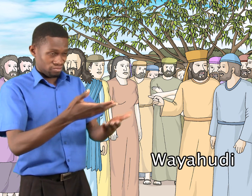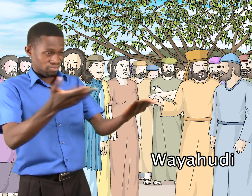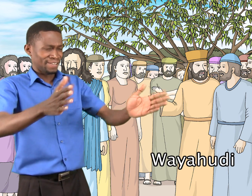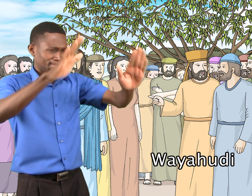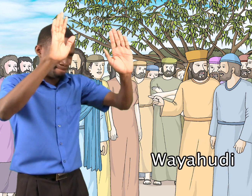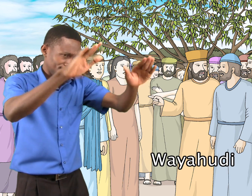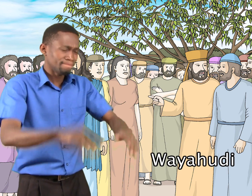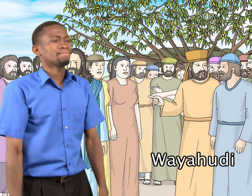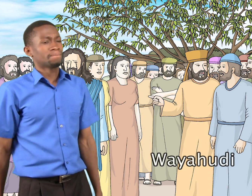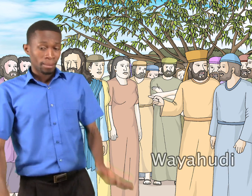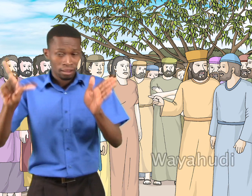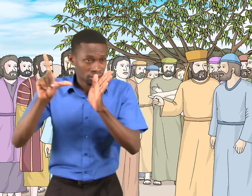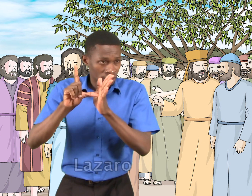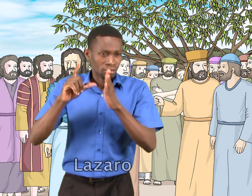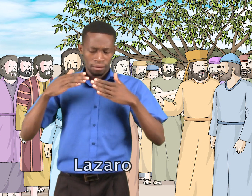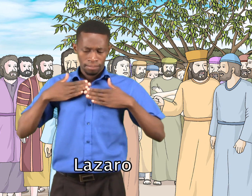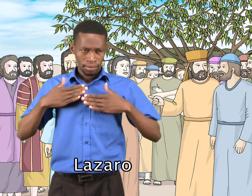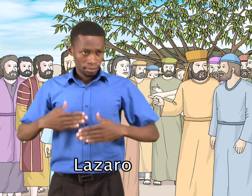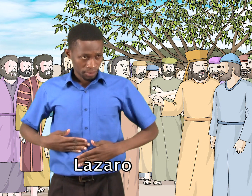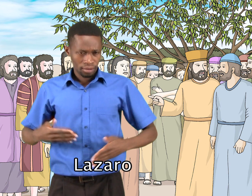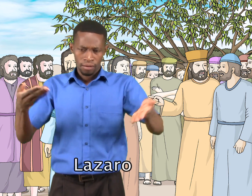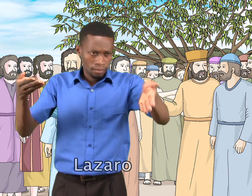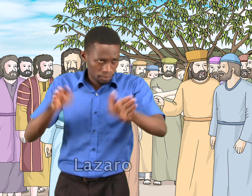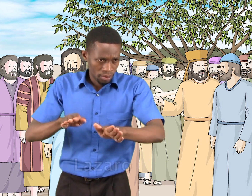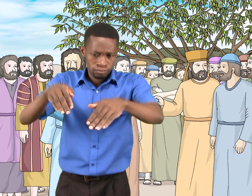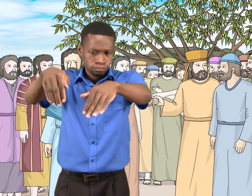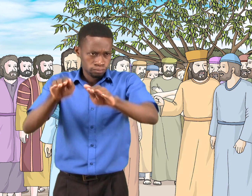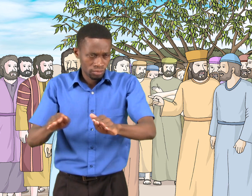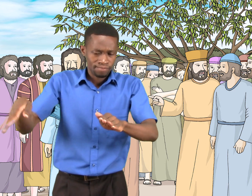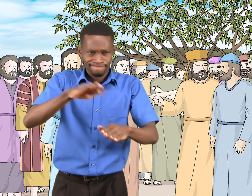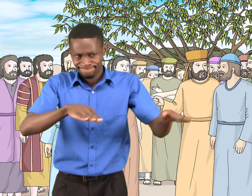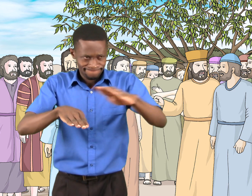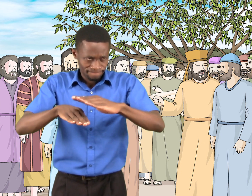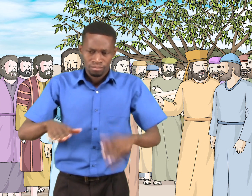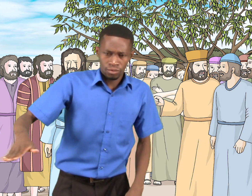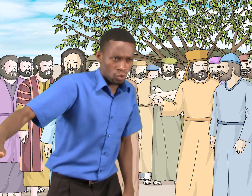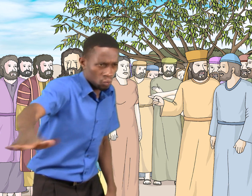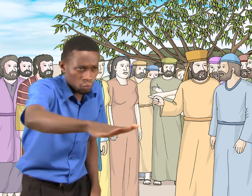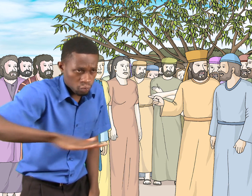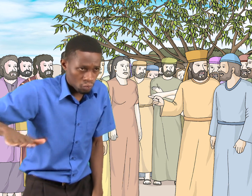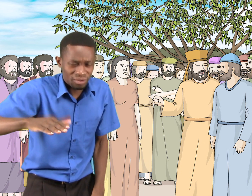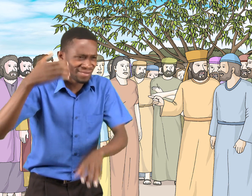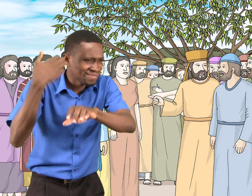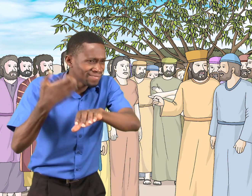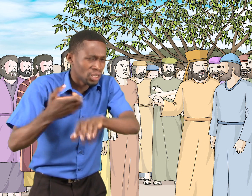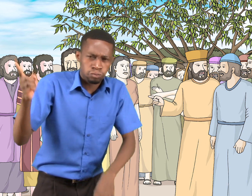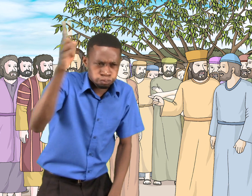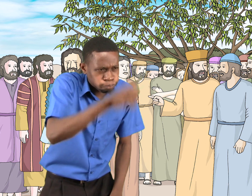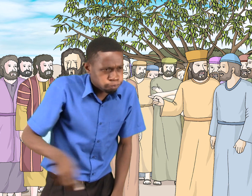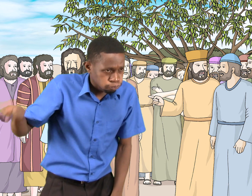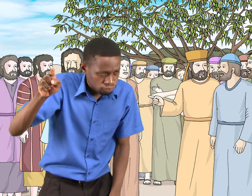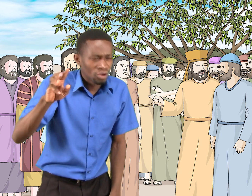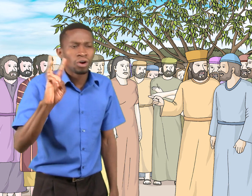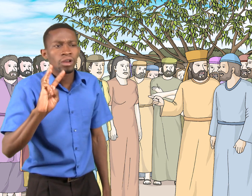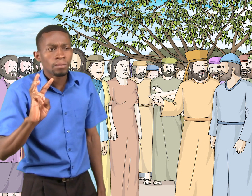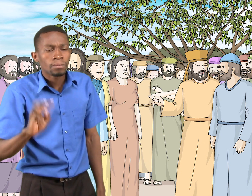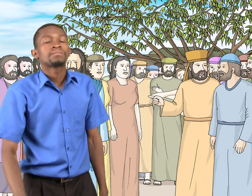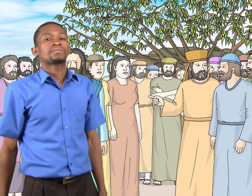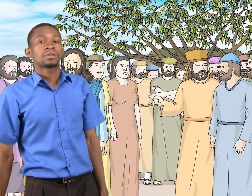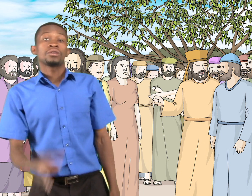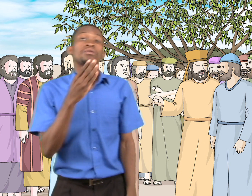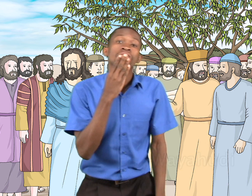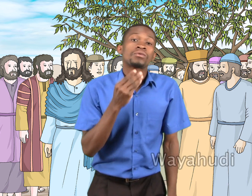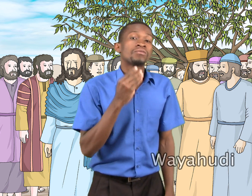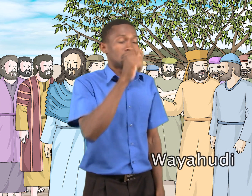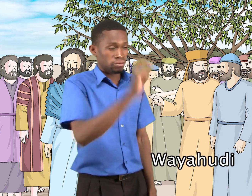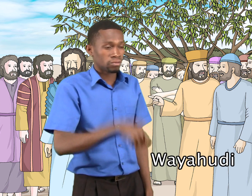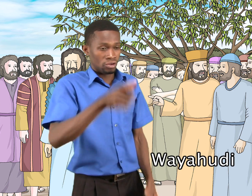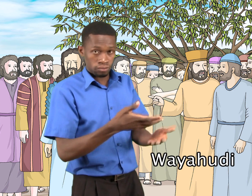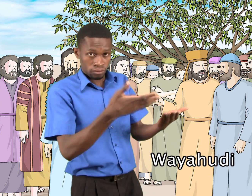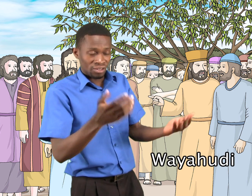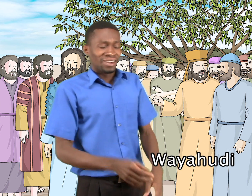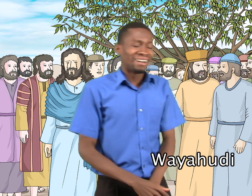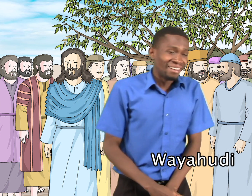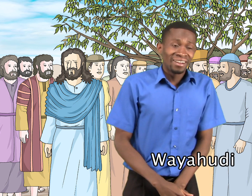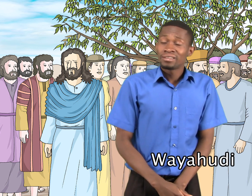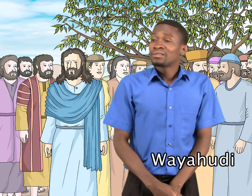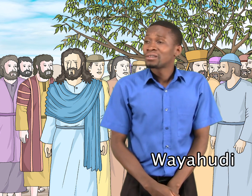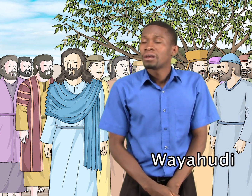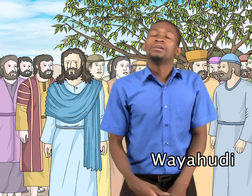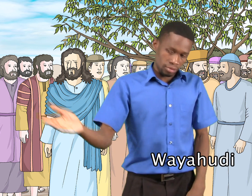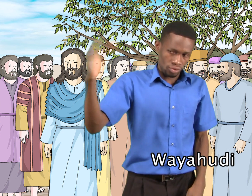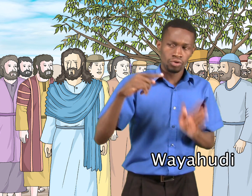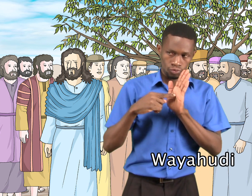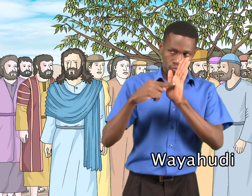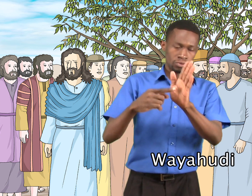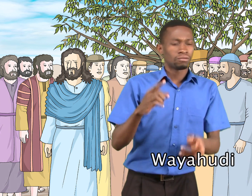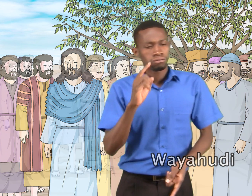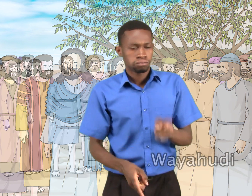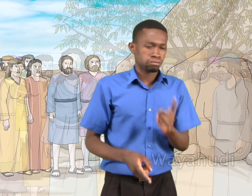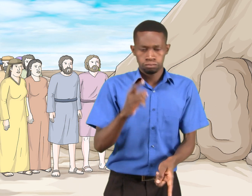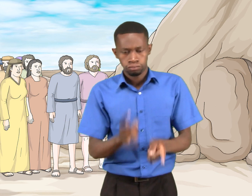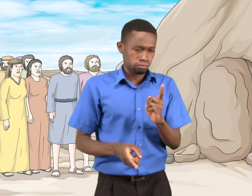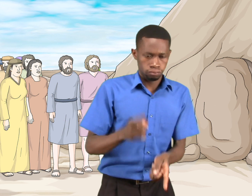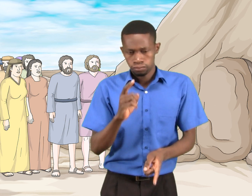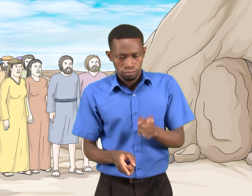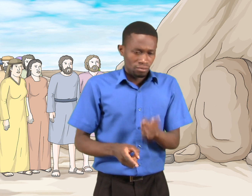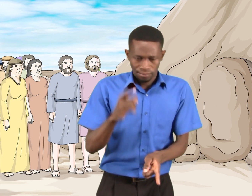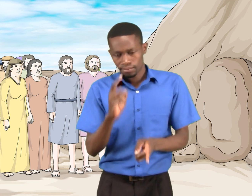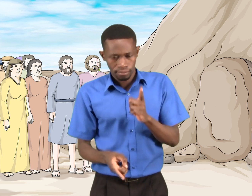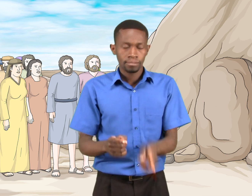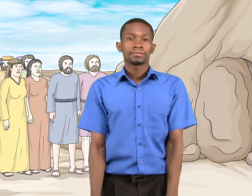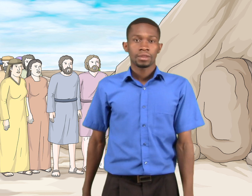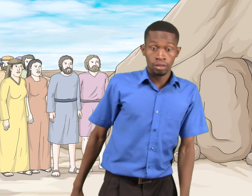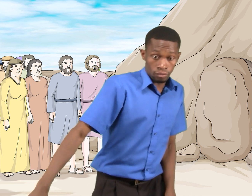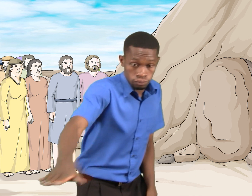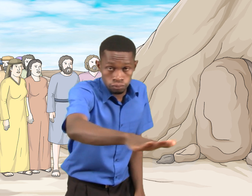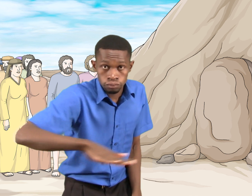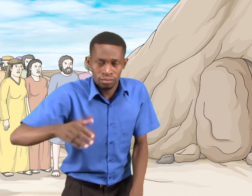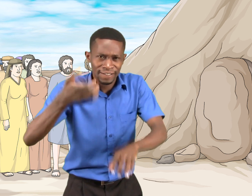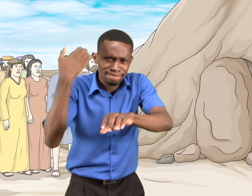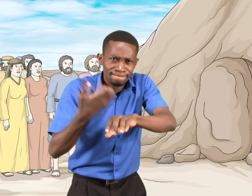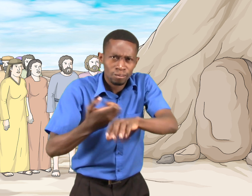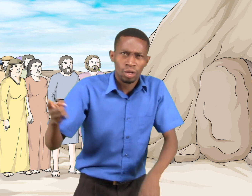Jesus, once again deeply moved, came to the tomb.